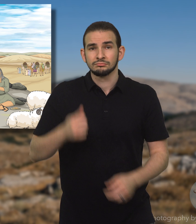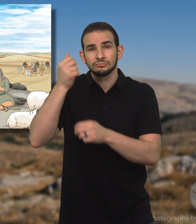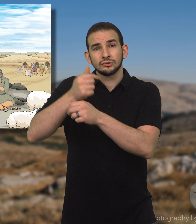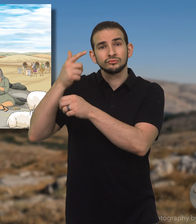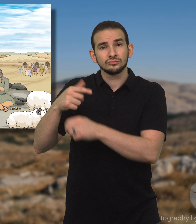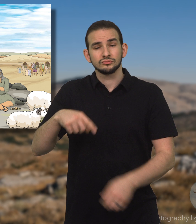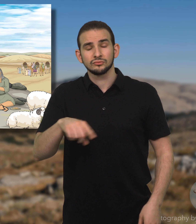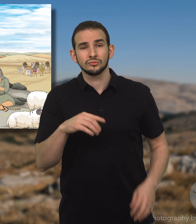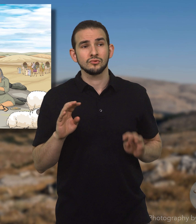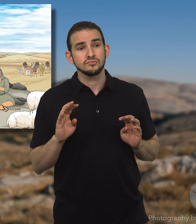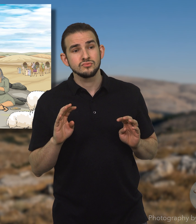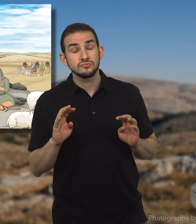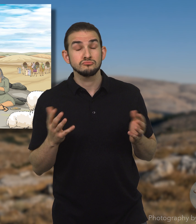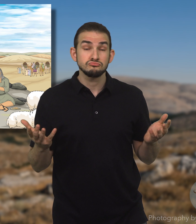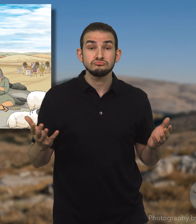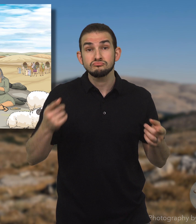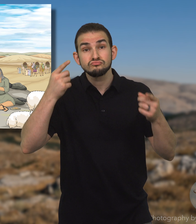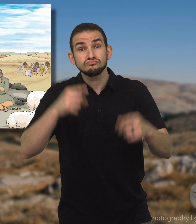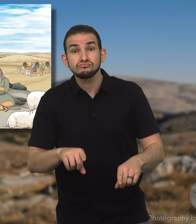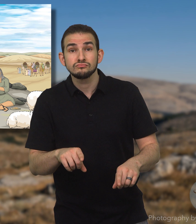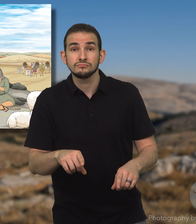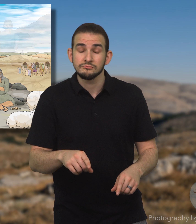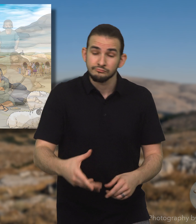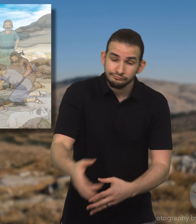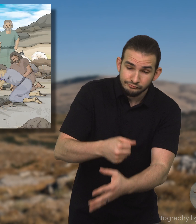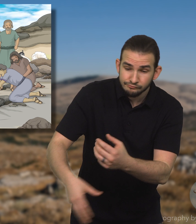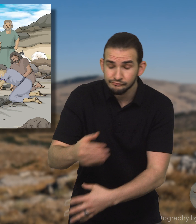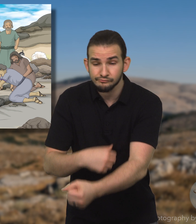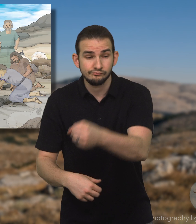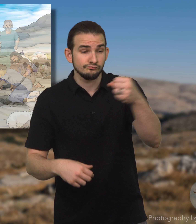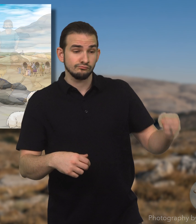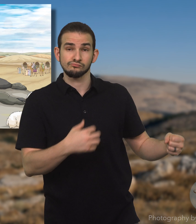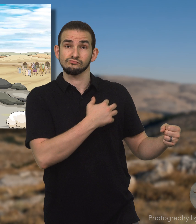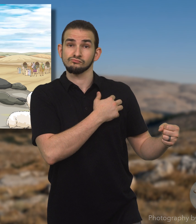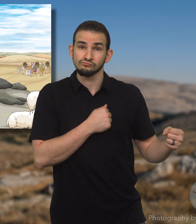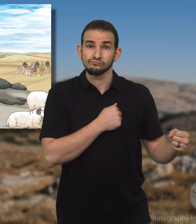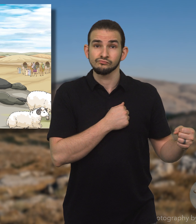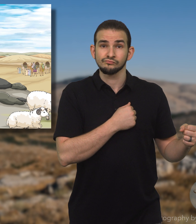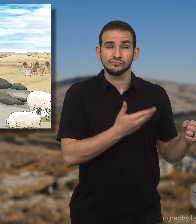And they agreed.